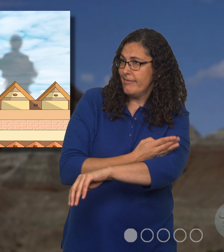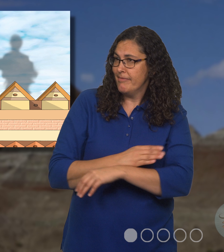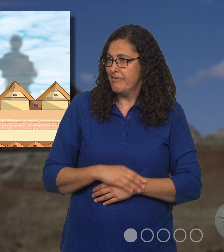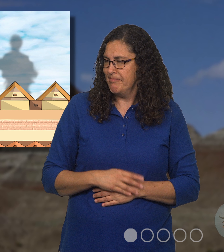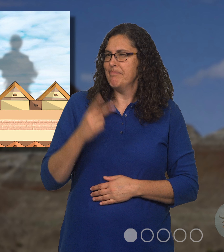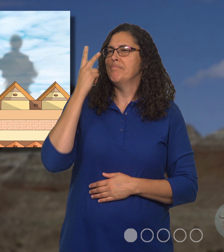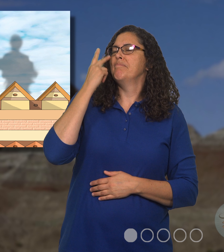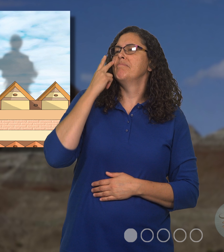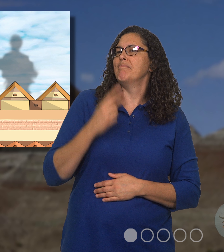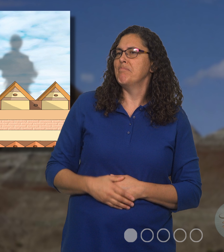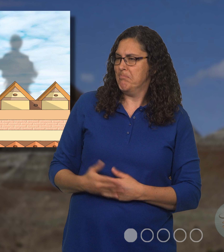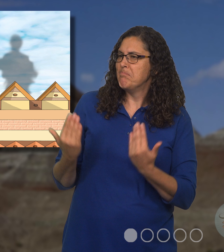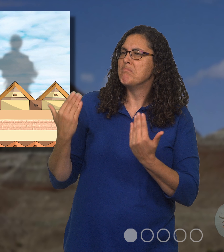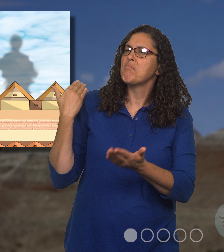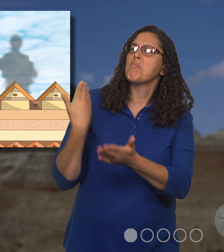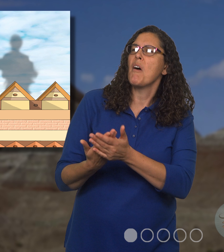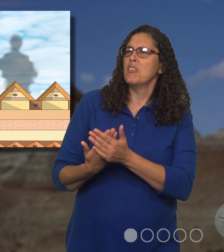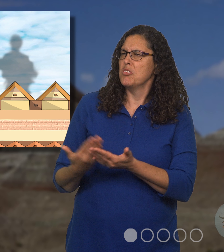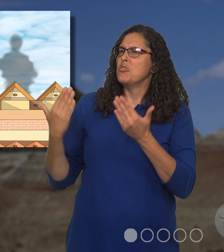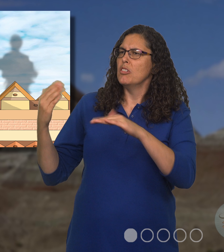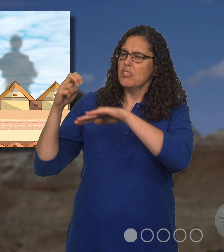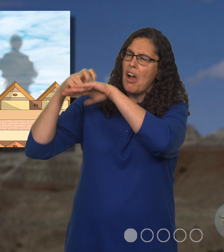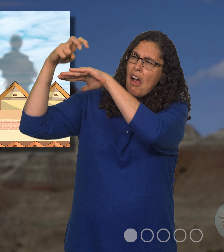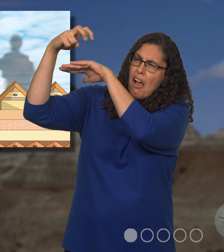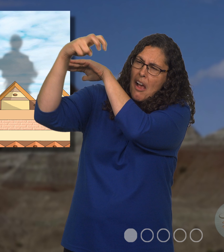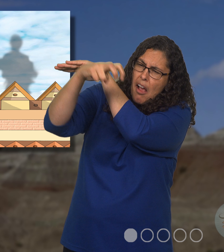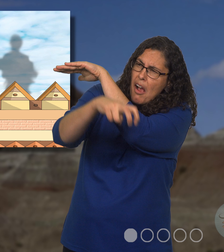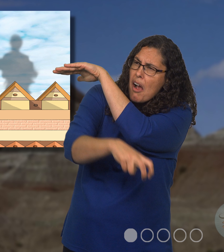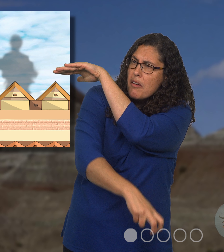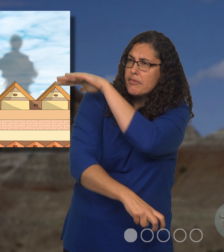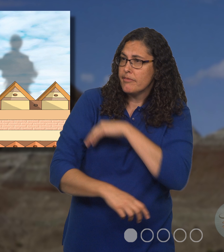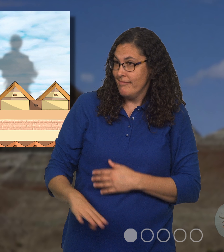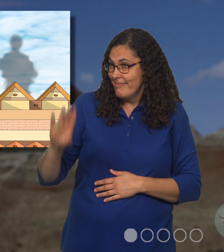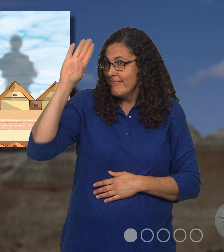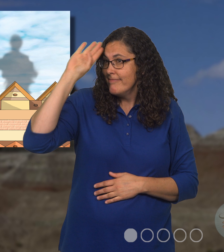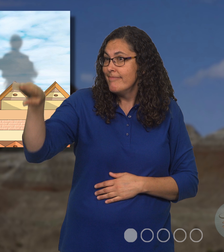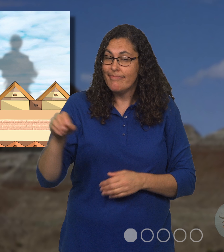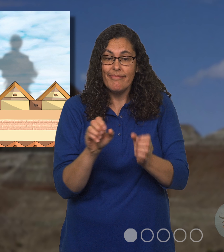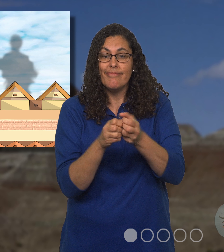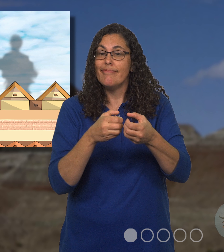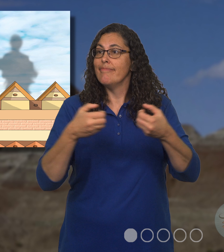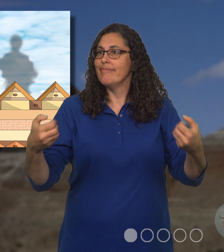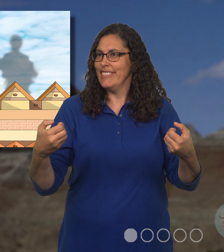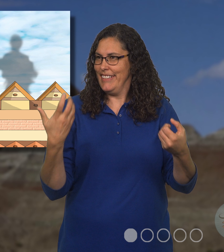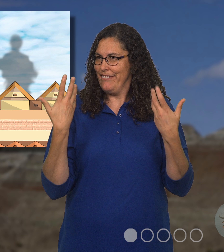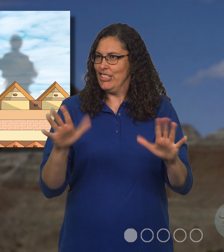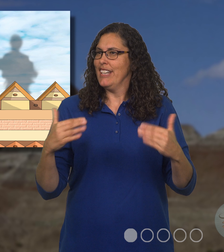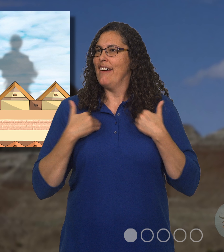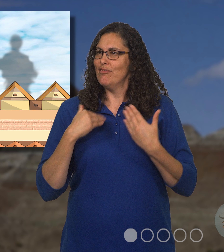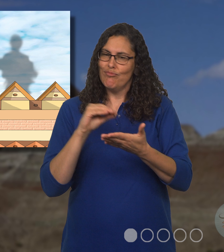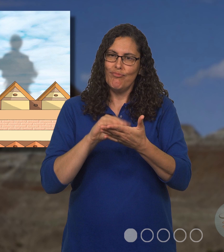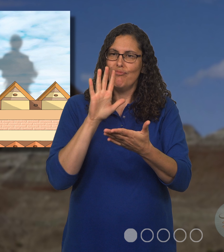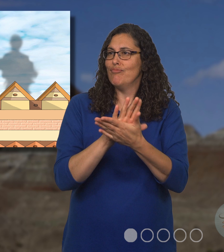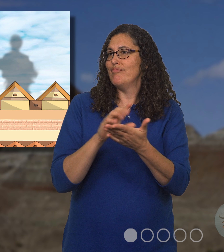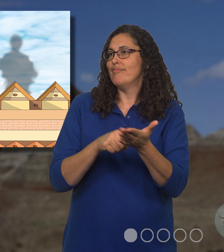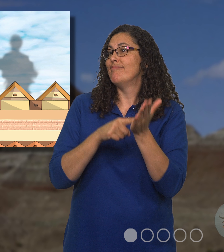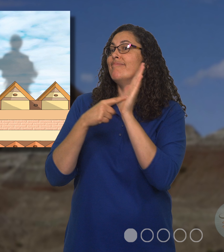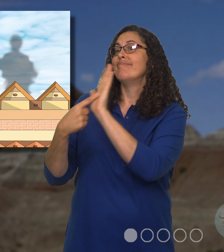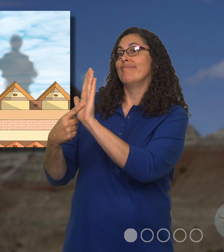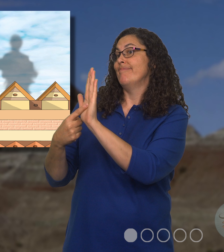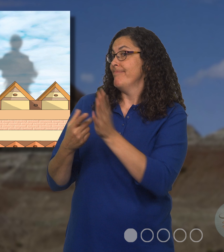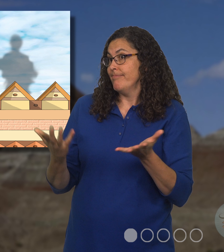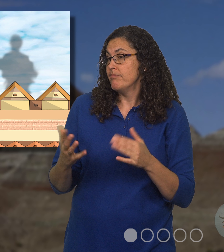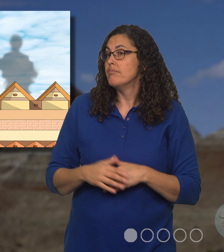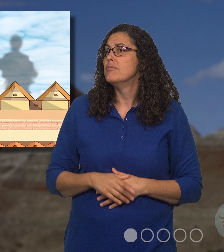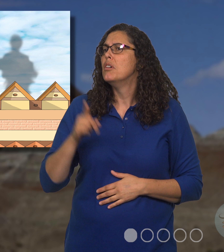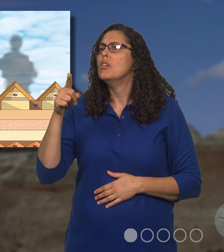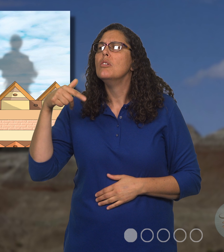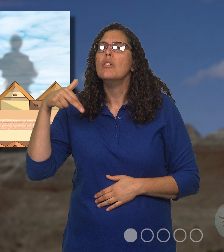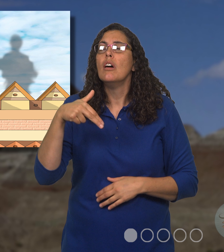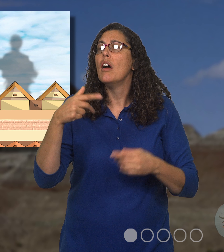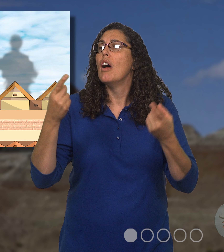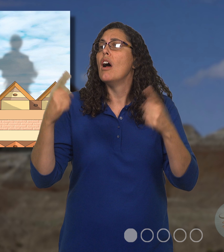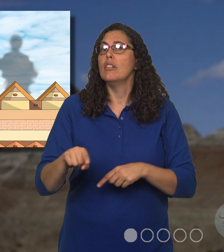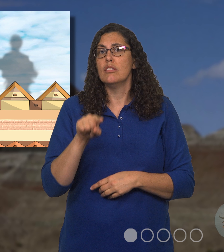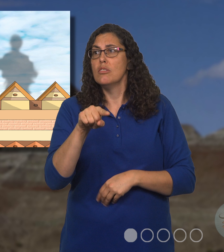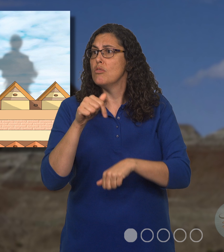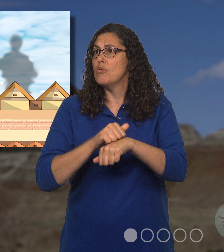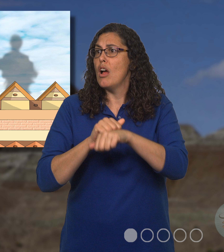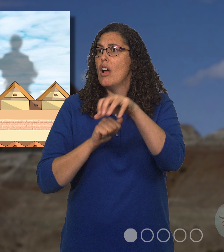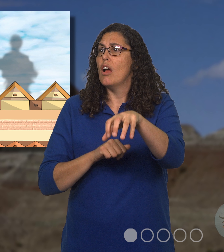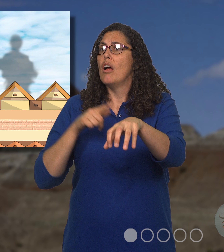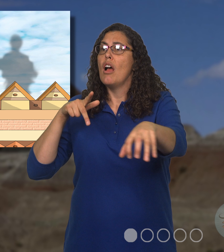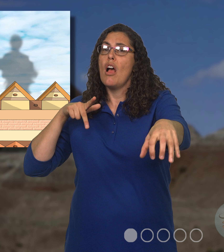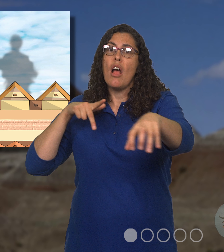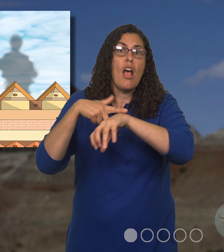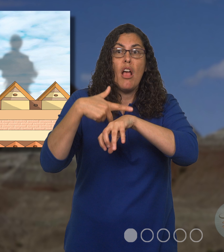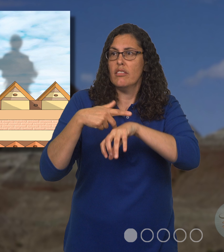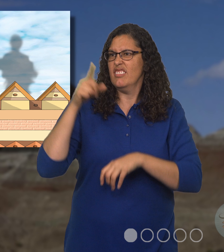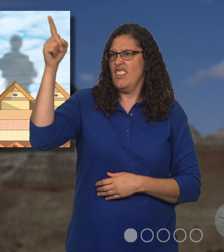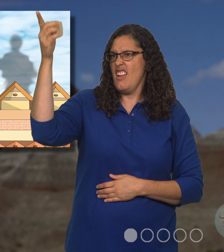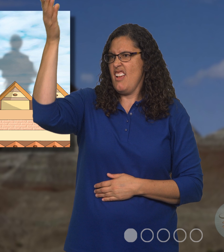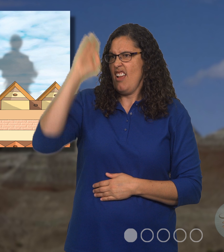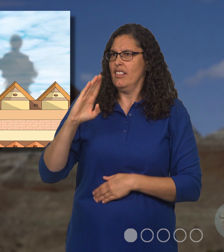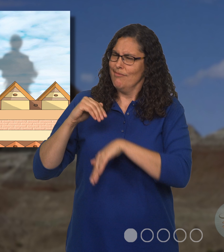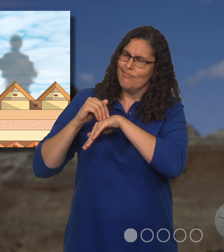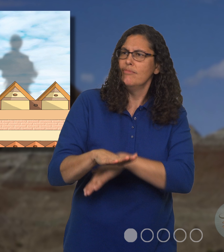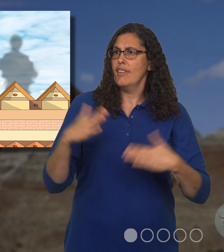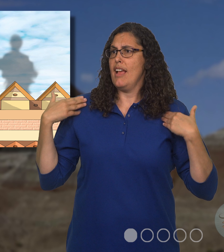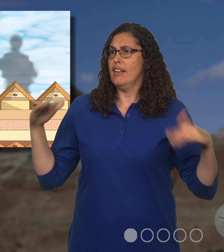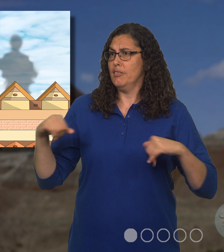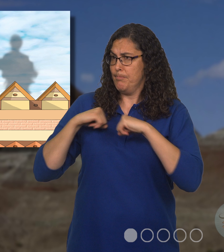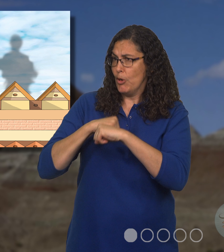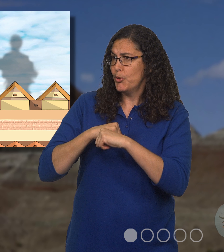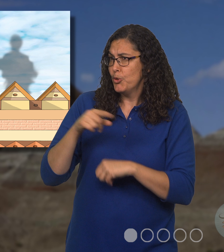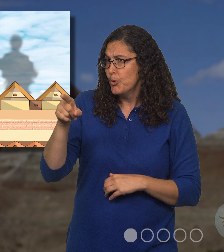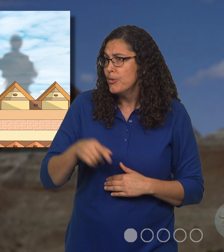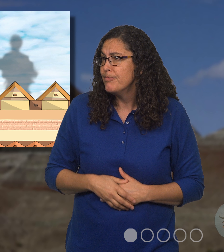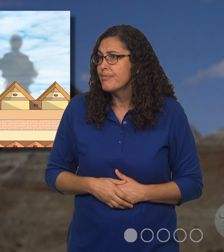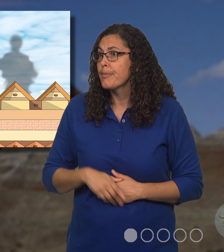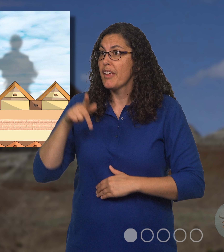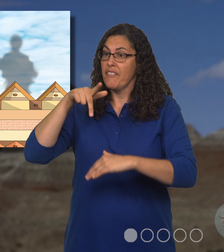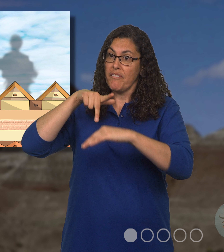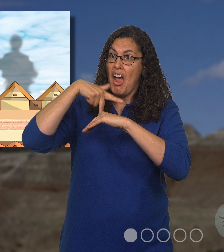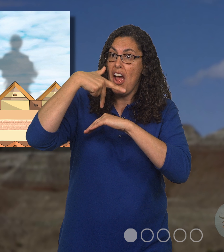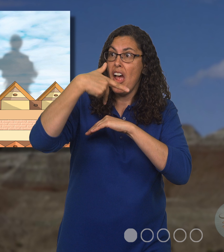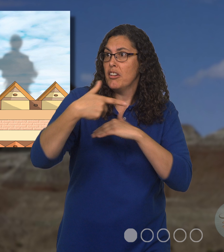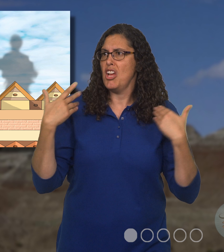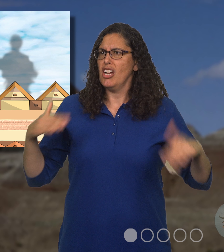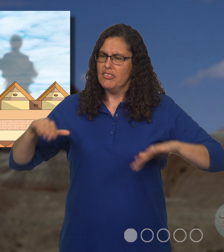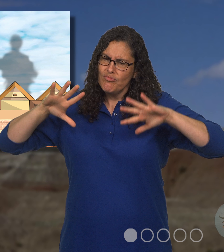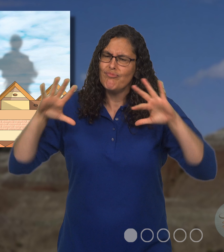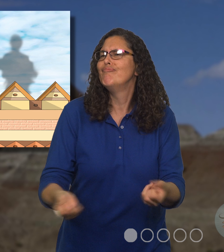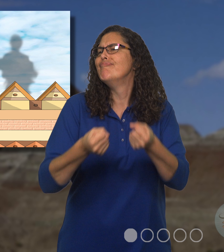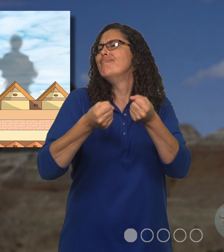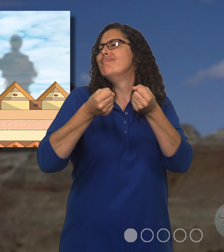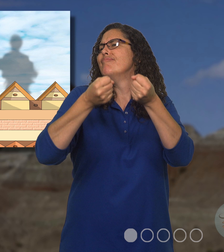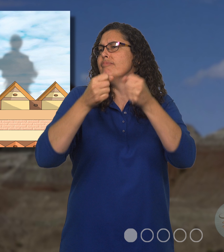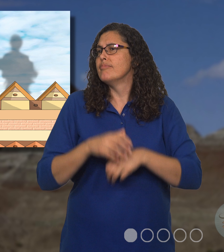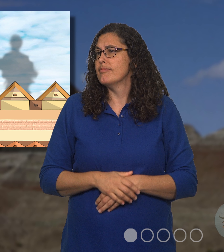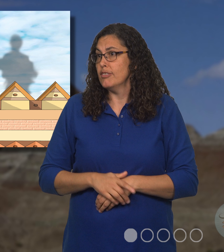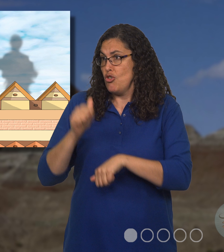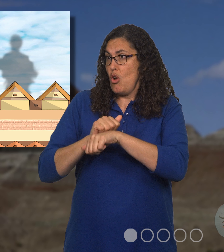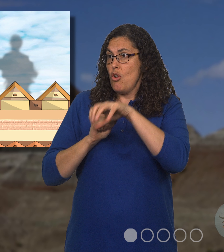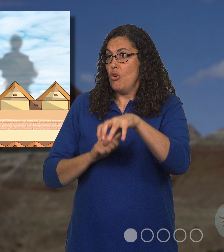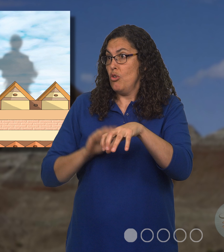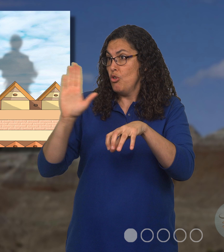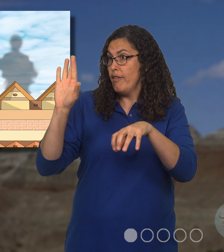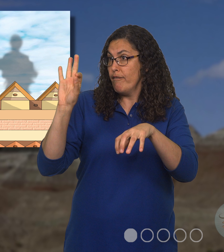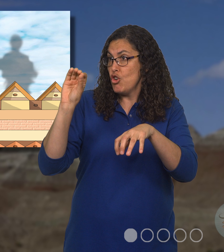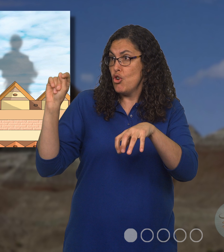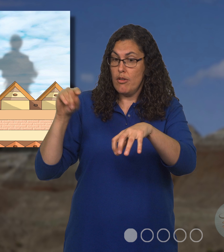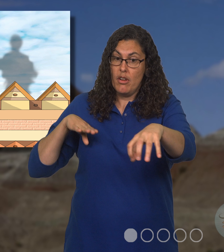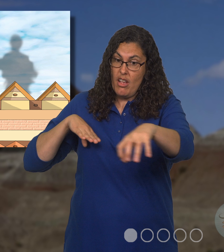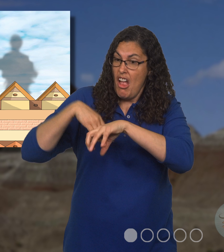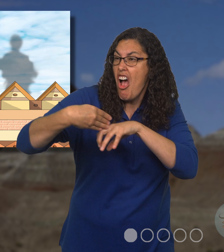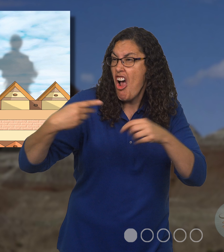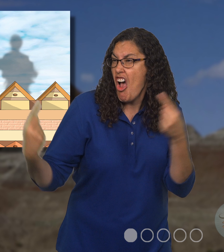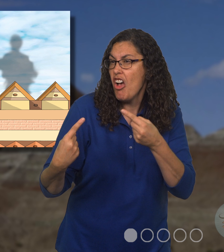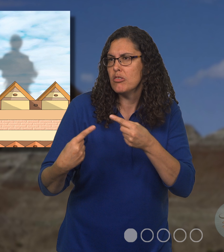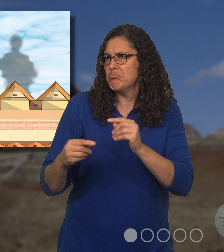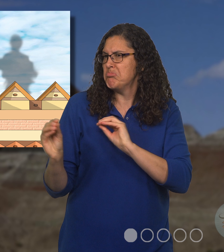“If You are the Son of God,” he said, “throw Yourself down.